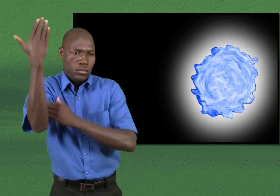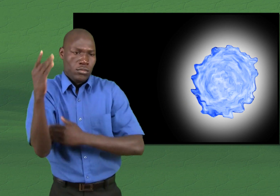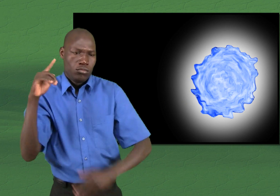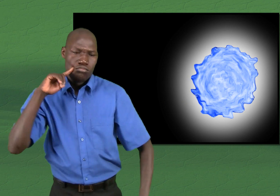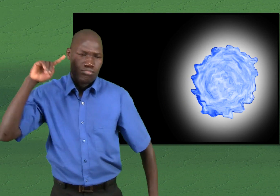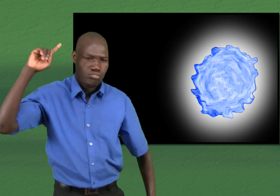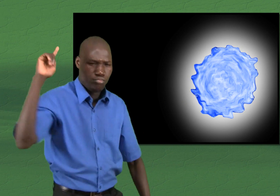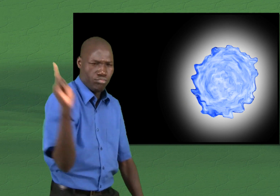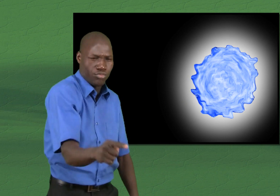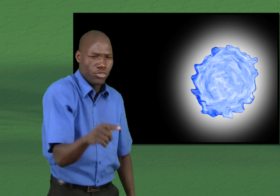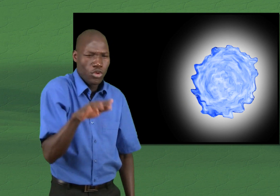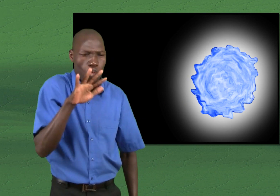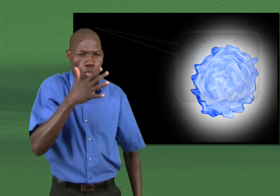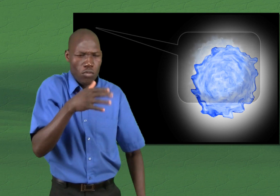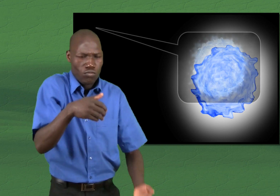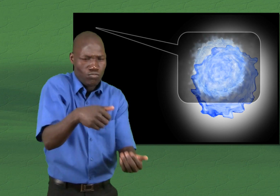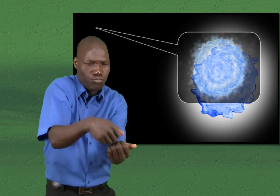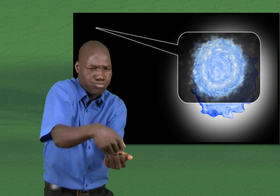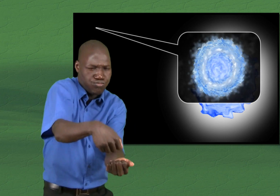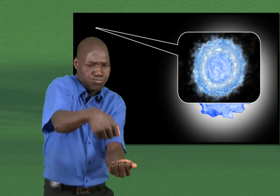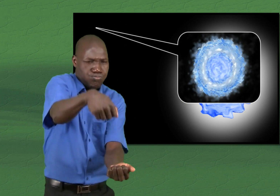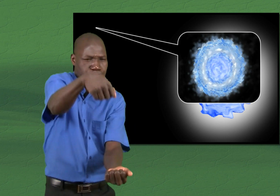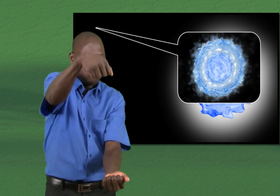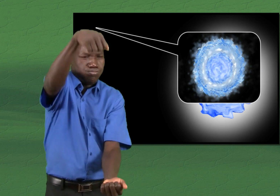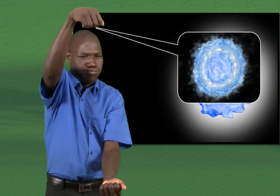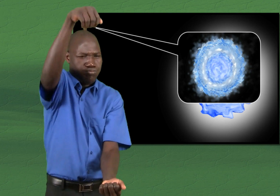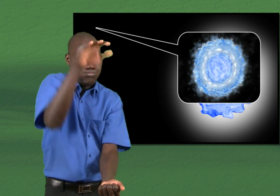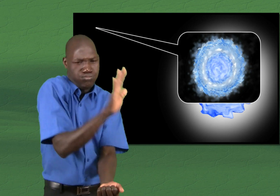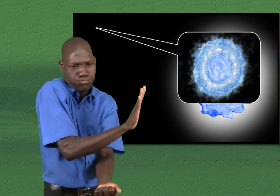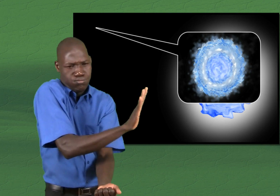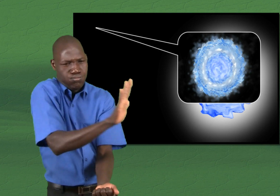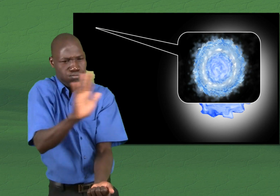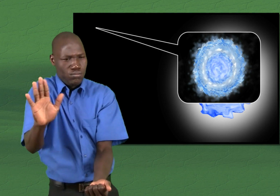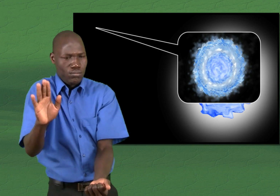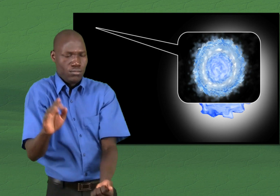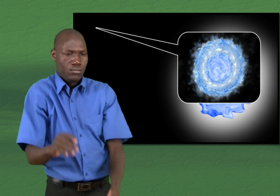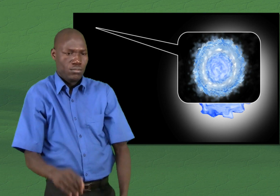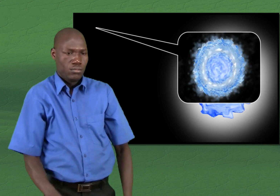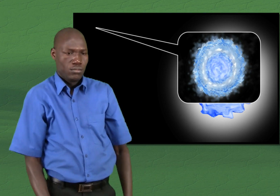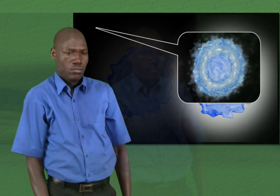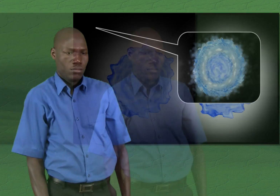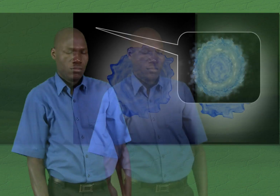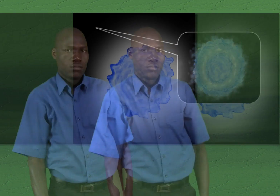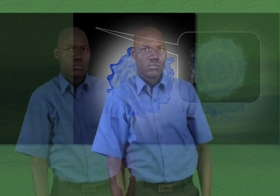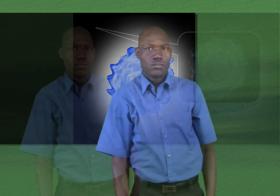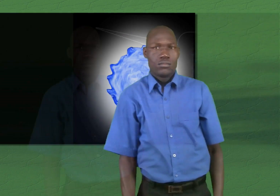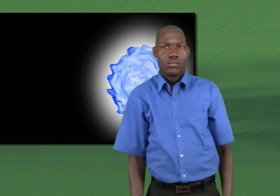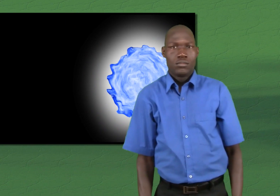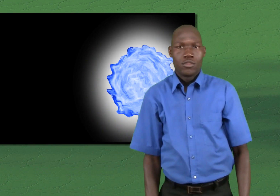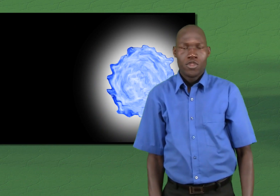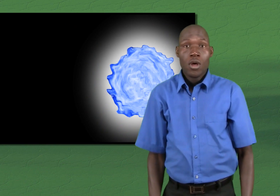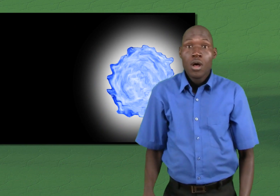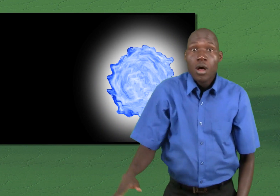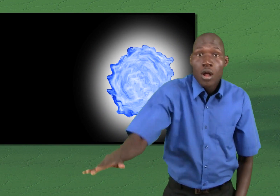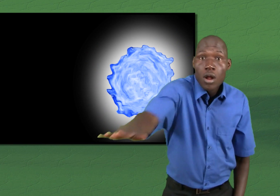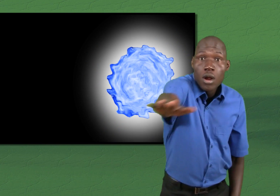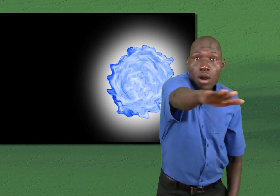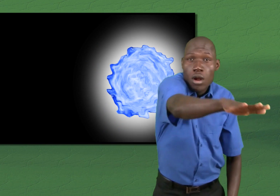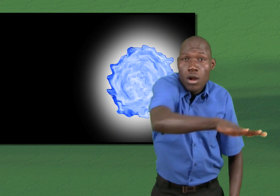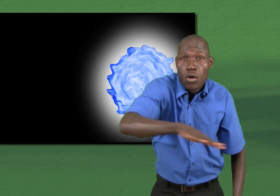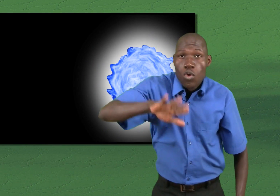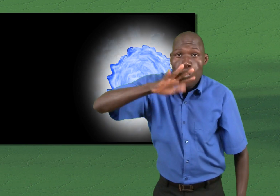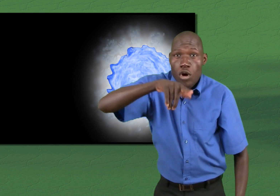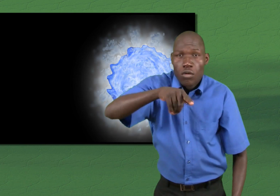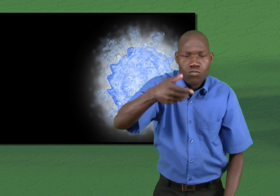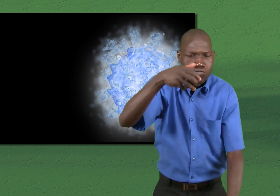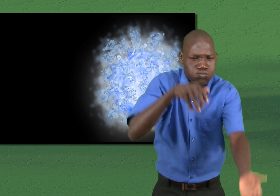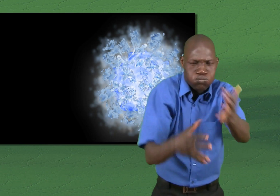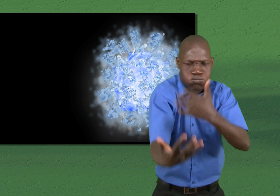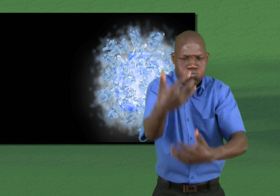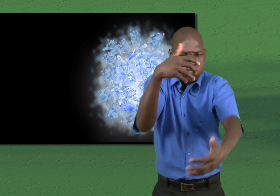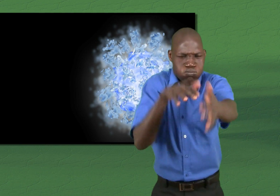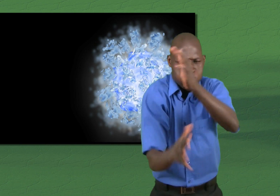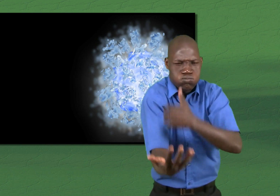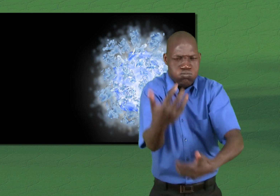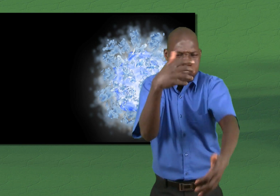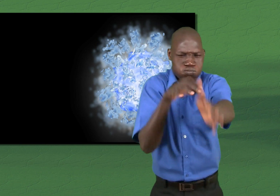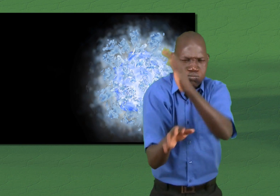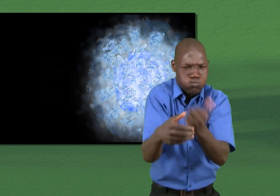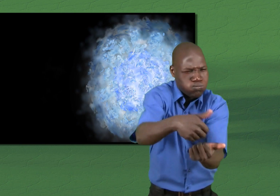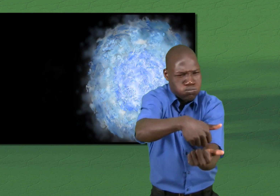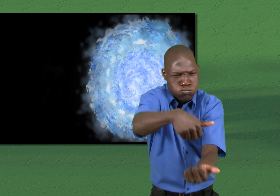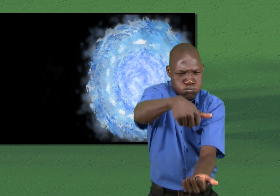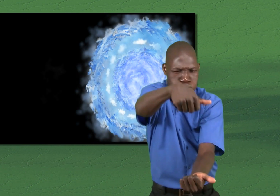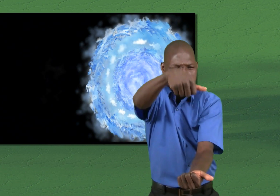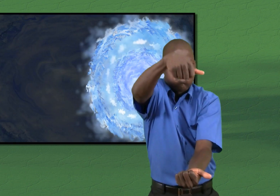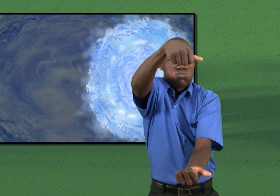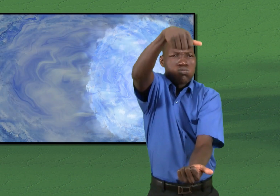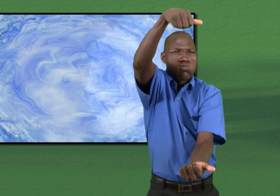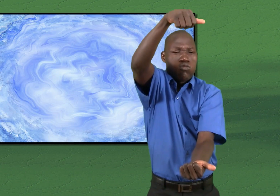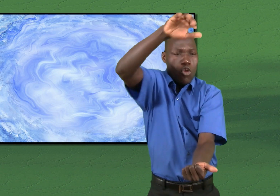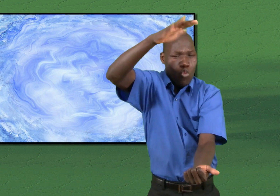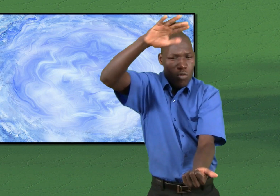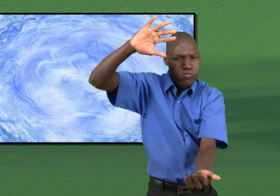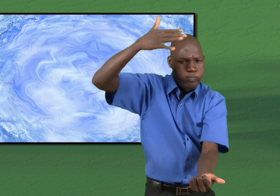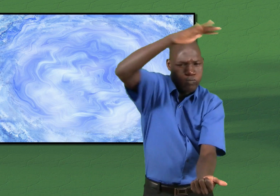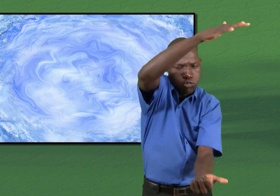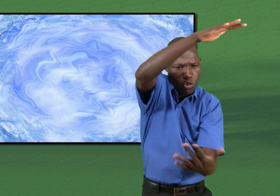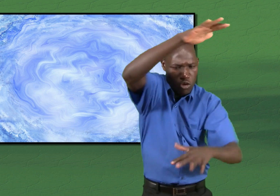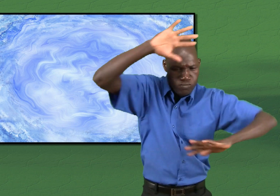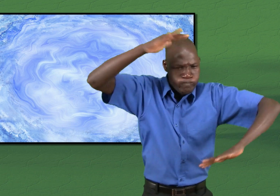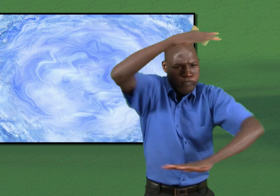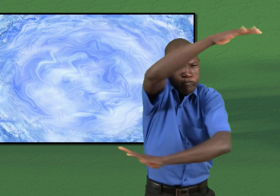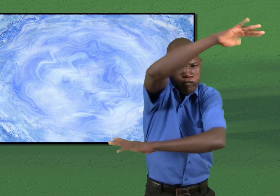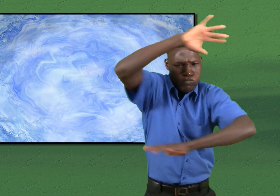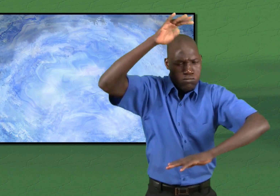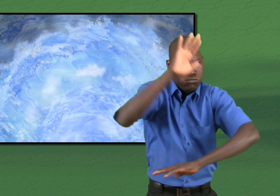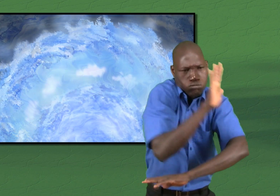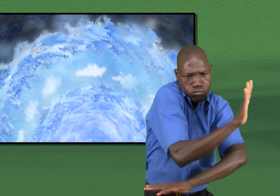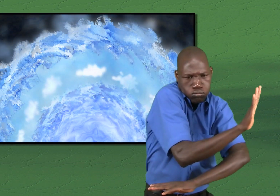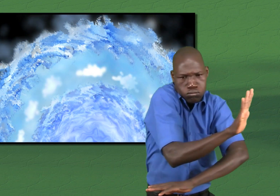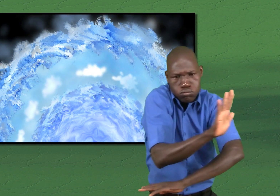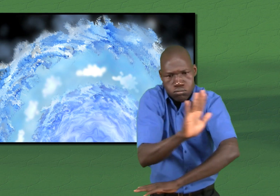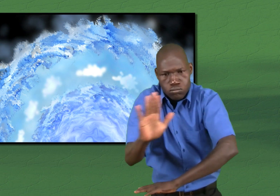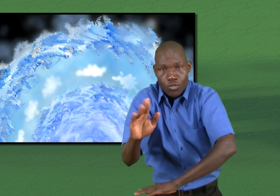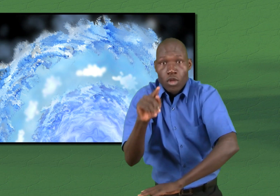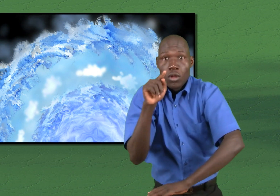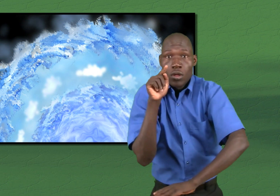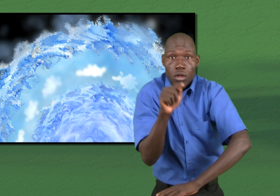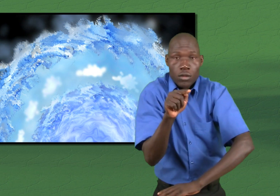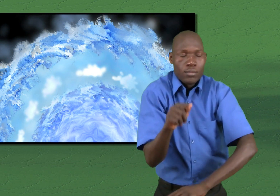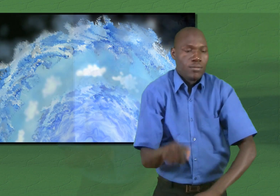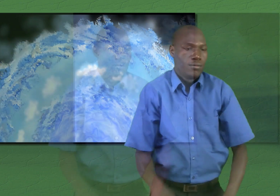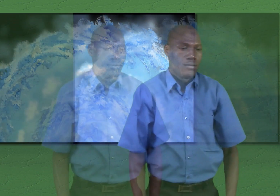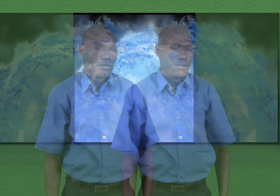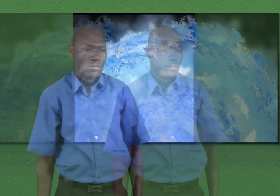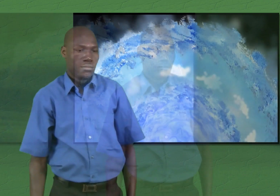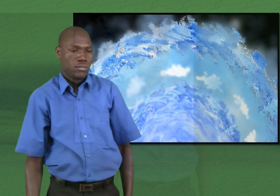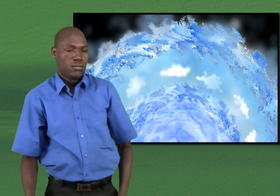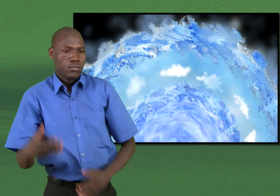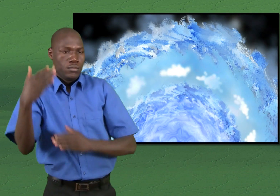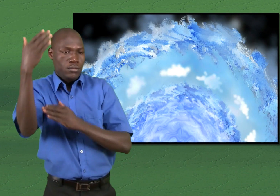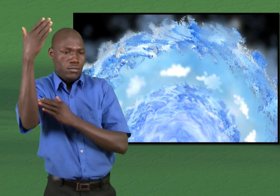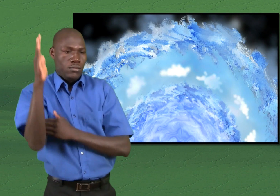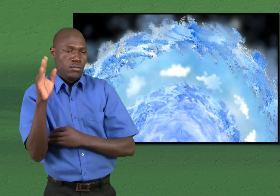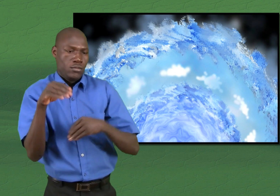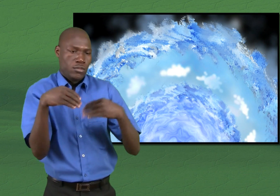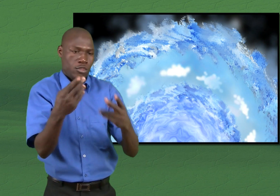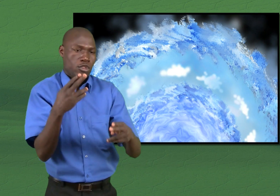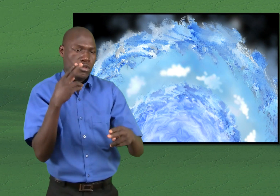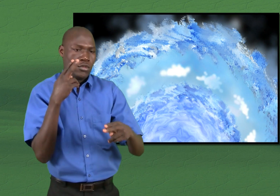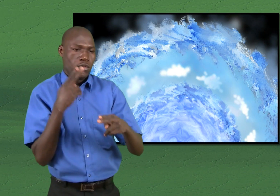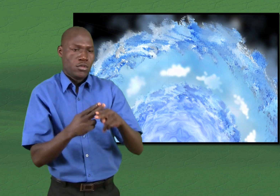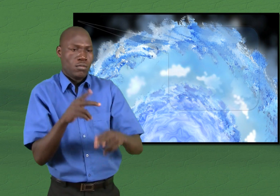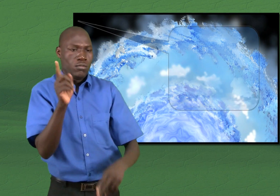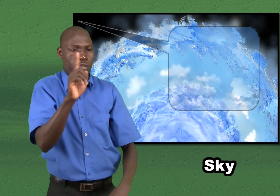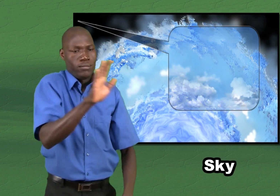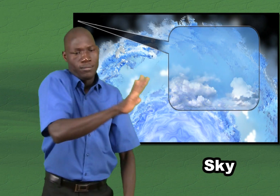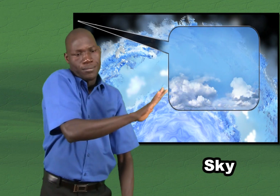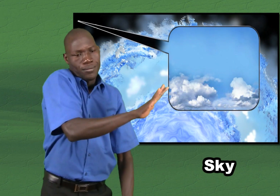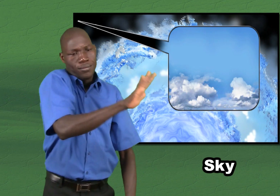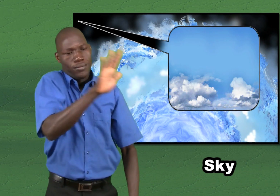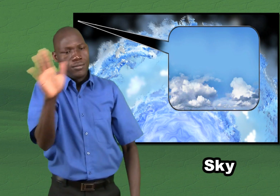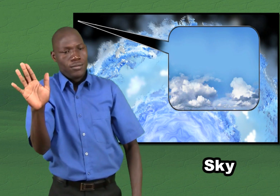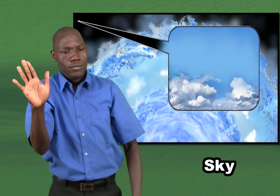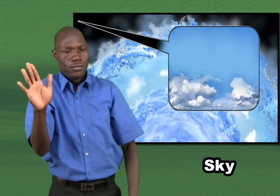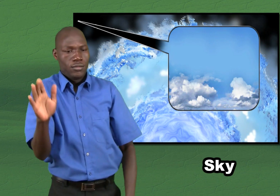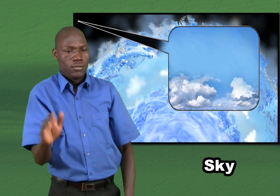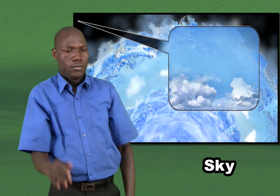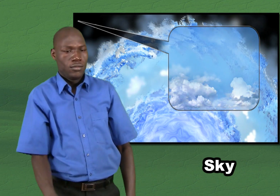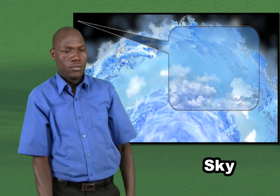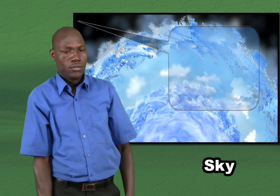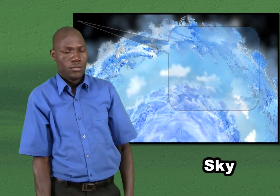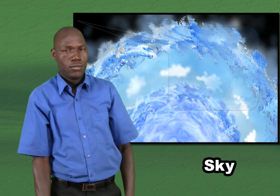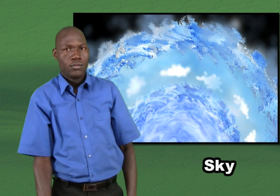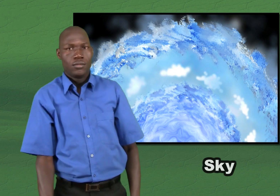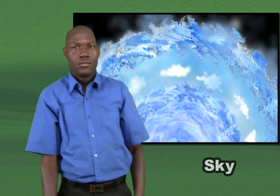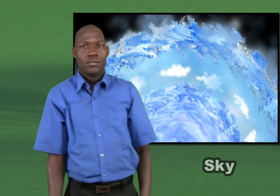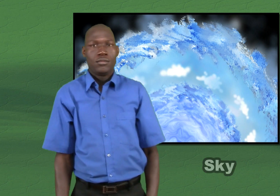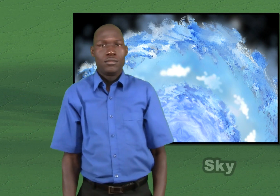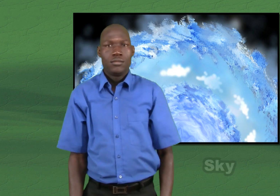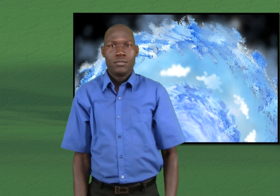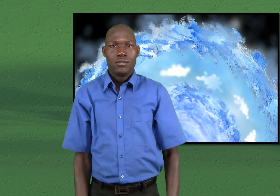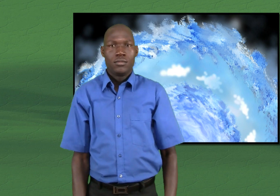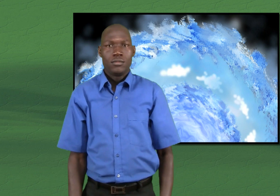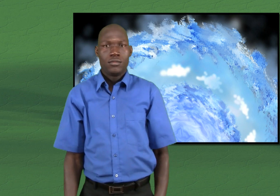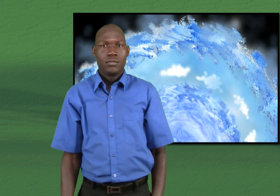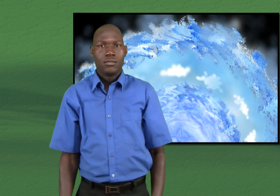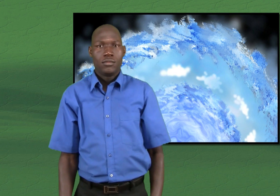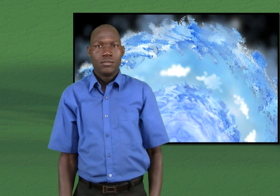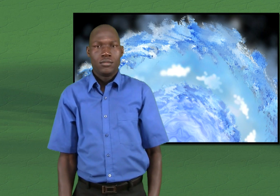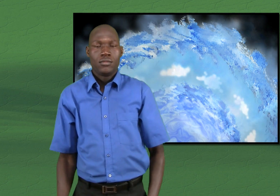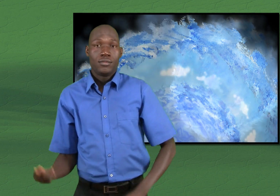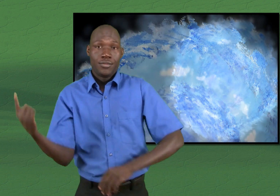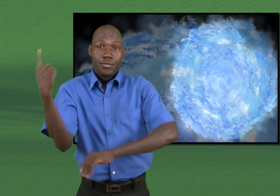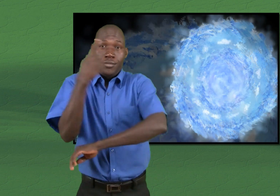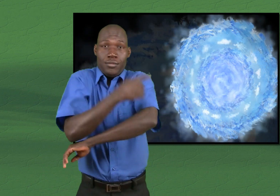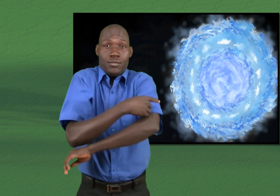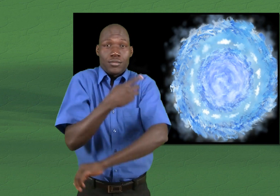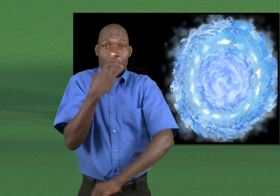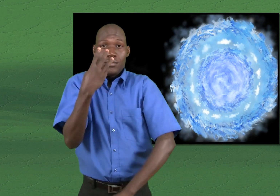And God said, “Let there be an expanse between the waters, to separate the waters from the waters.” So God made the expanse and separated the waters beneath it from the waters above.